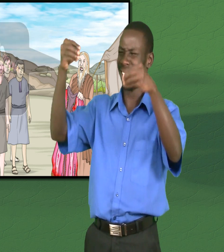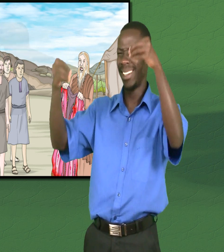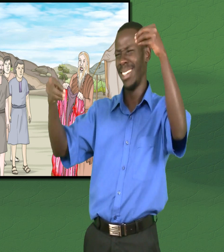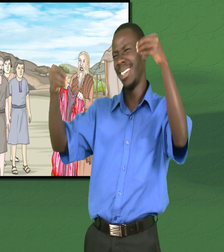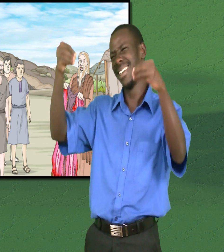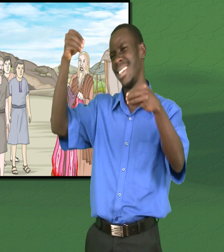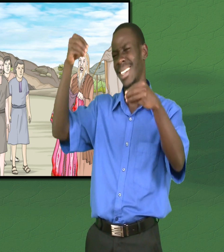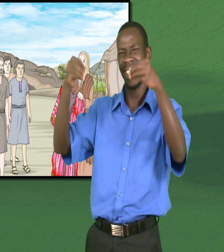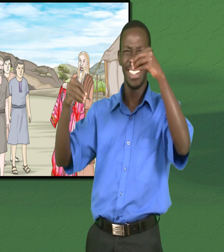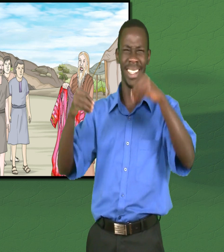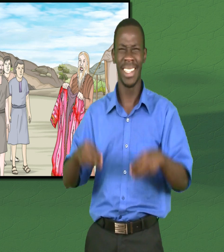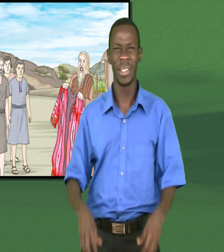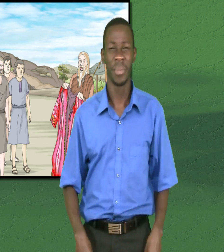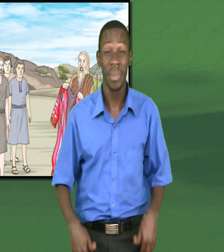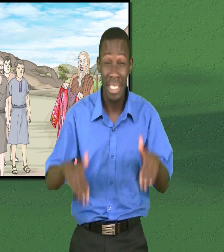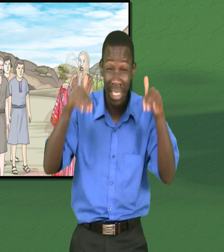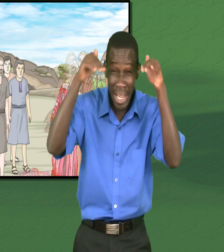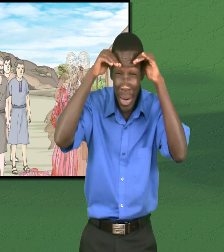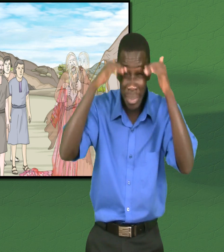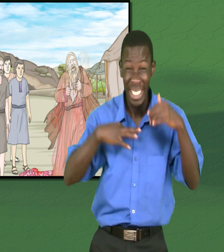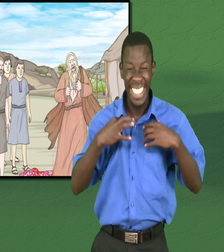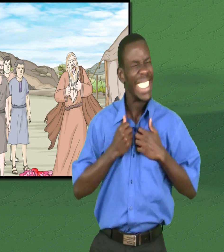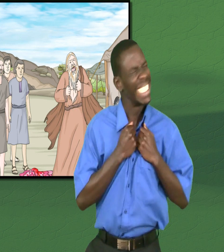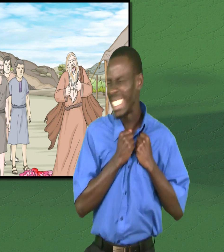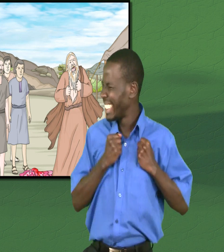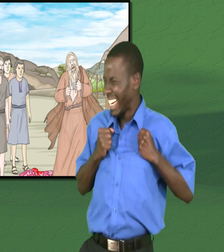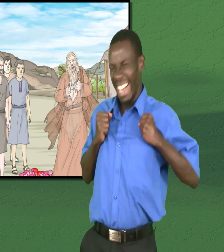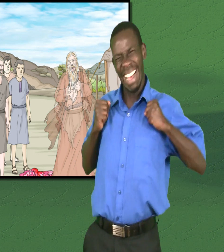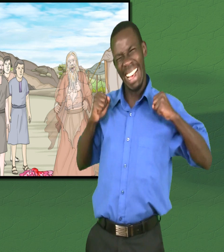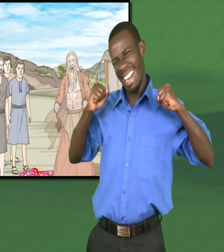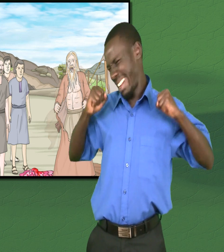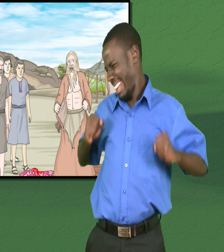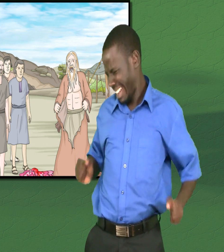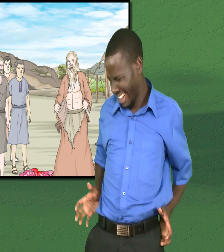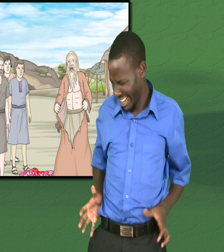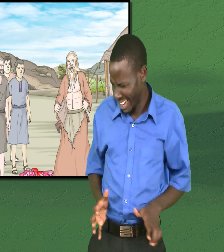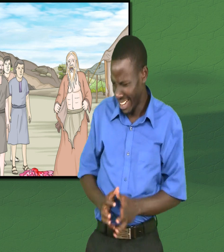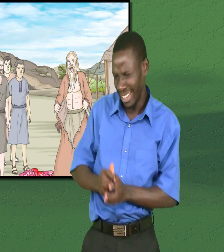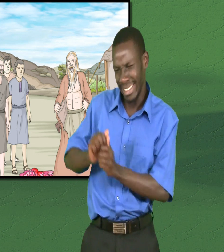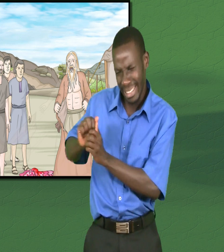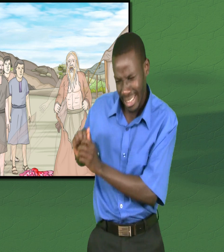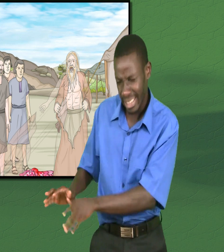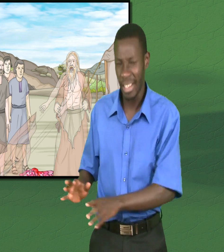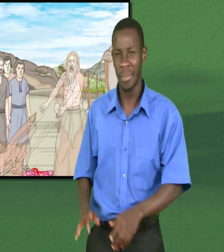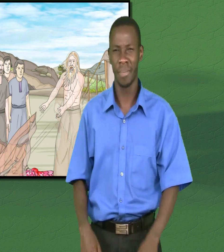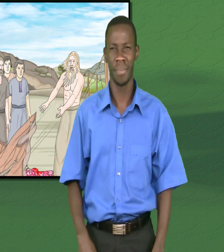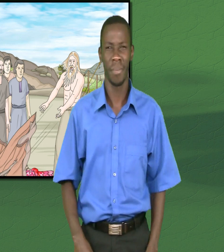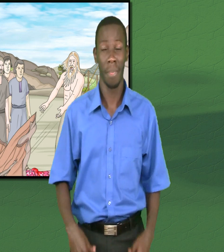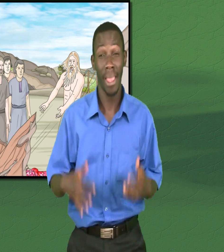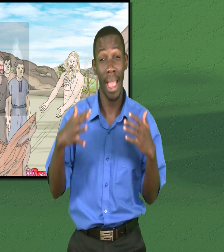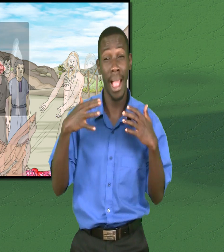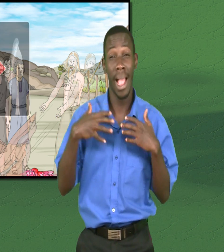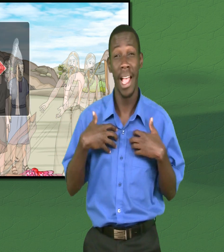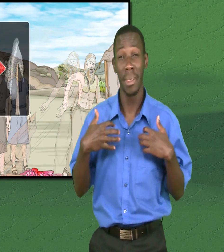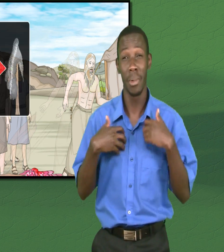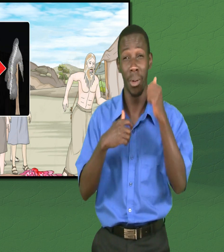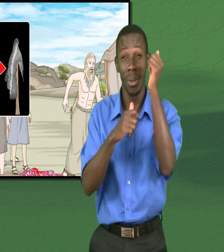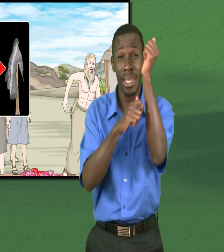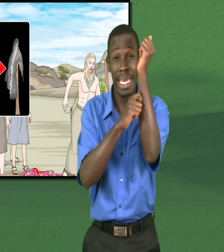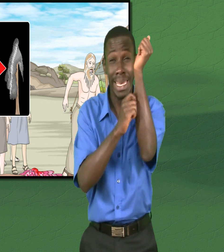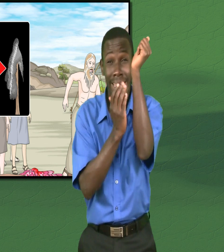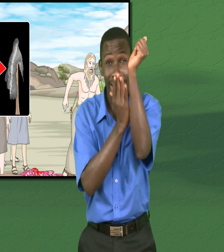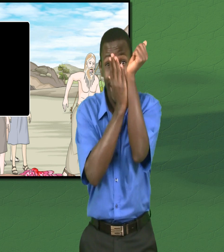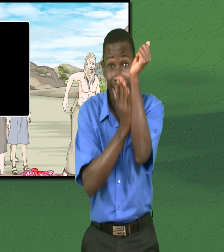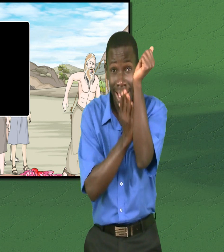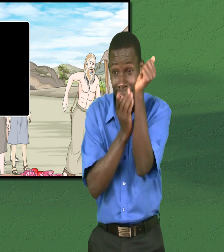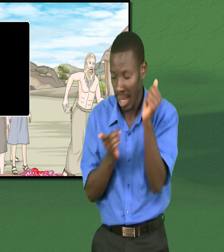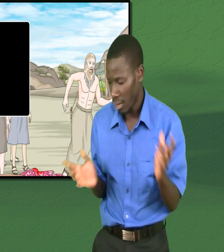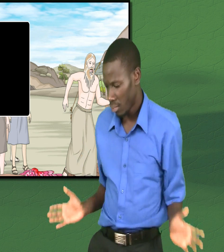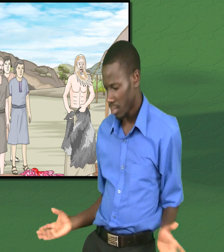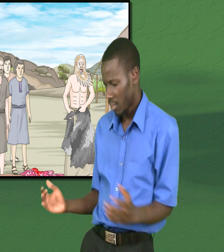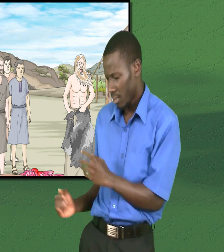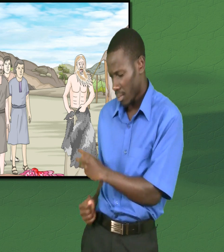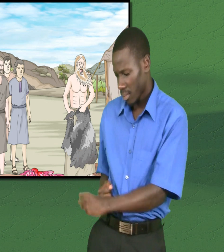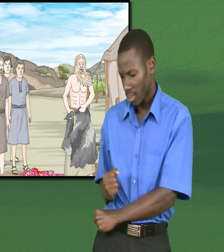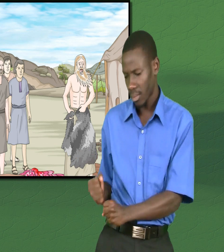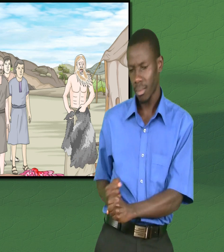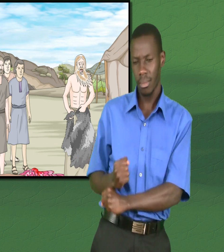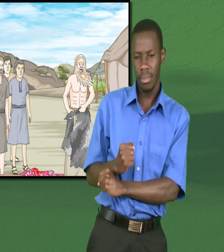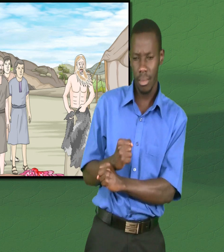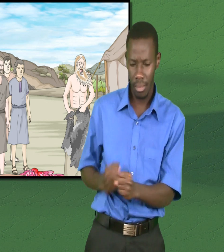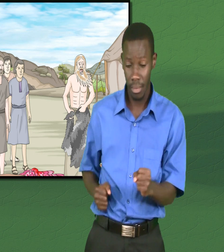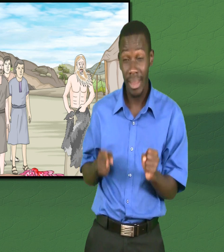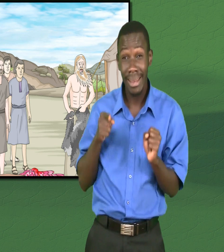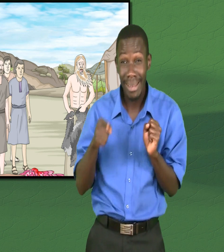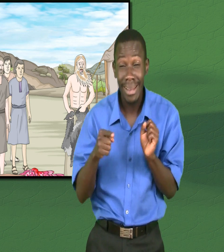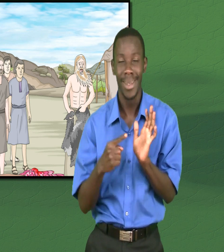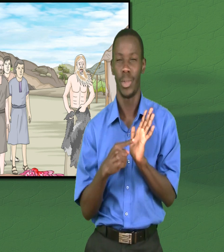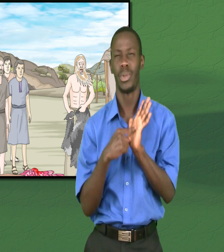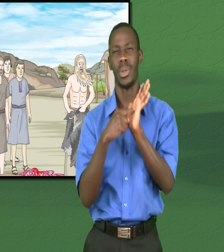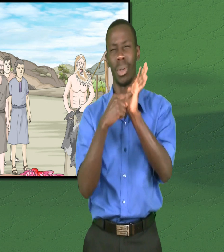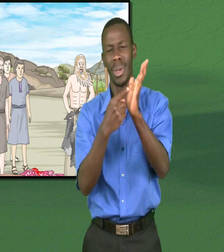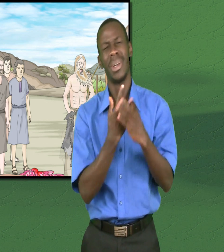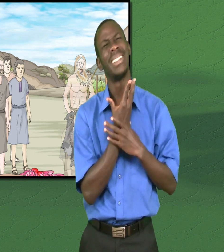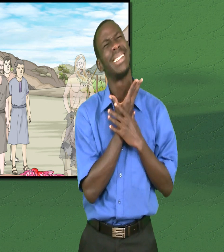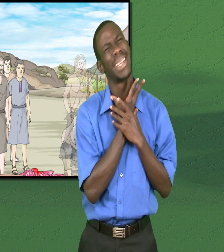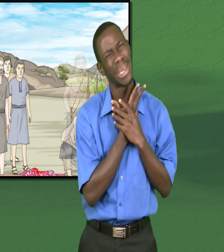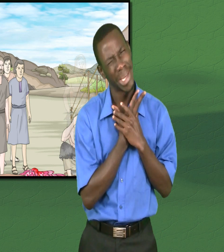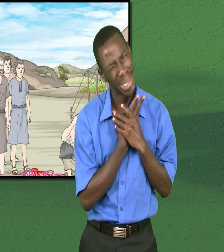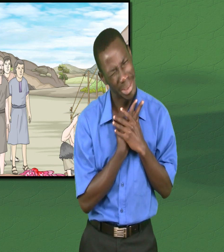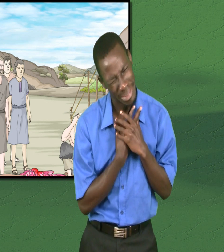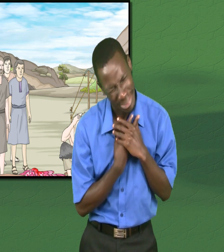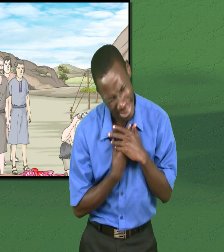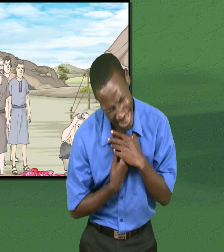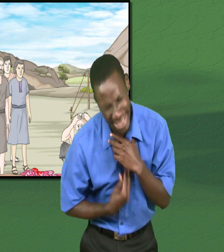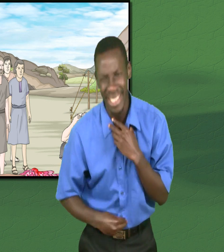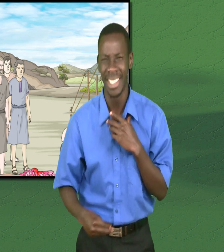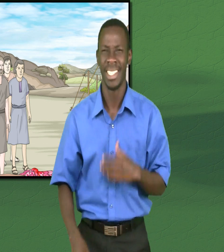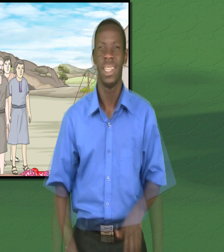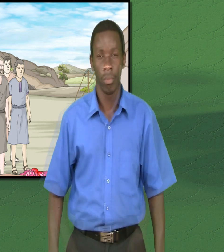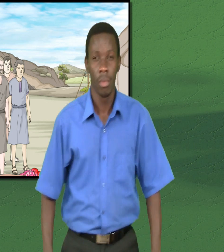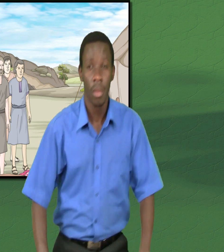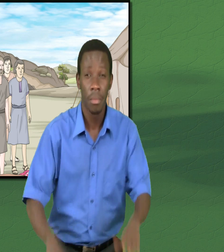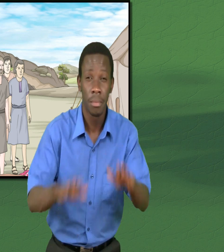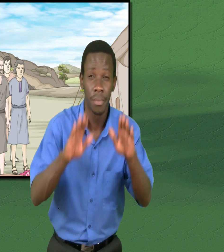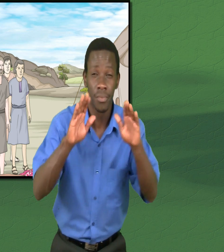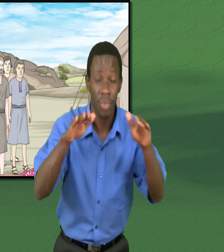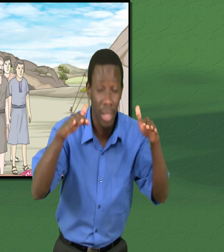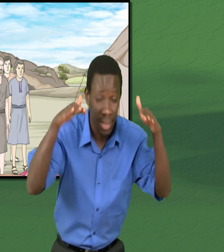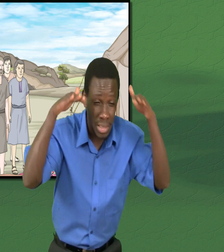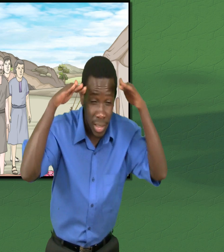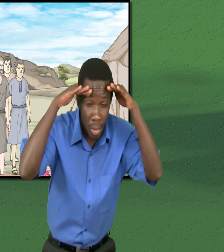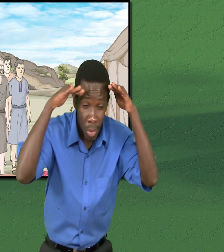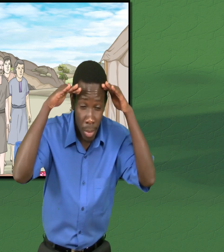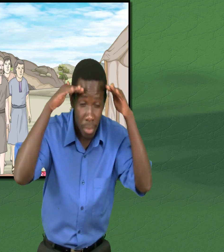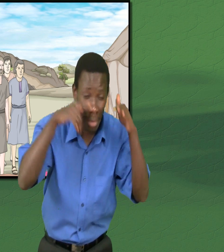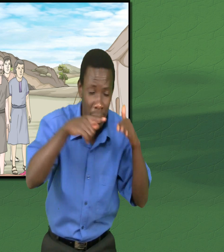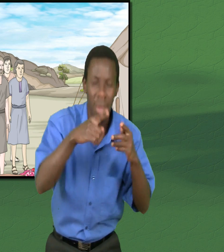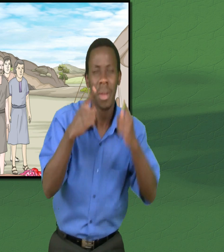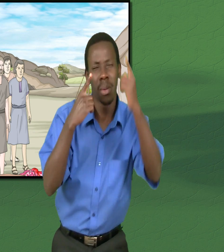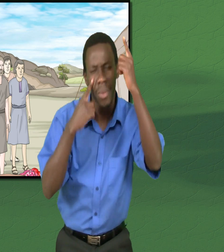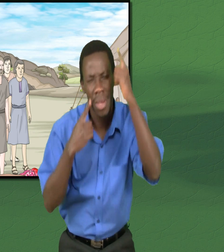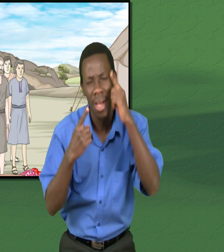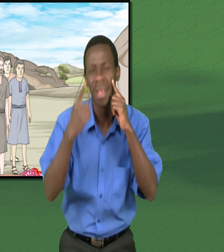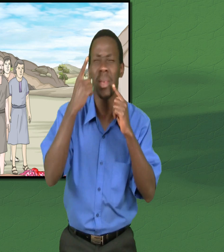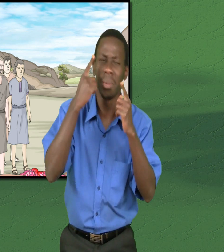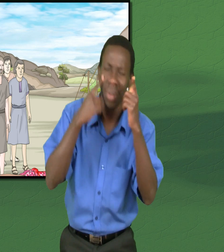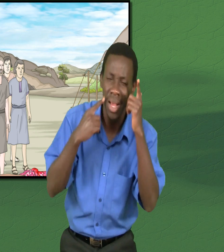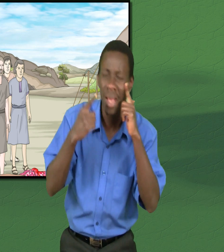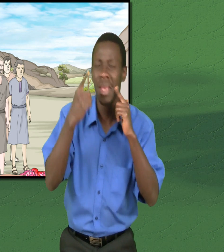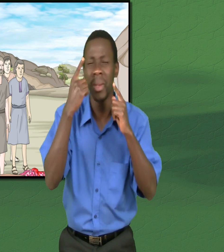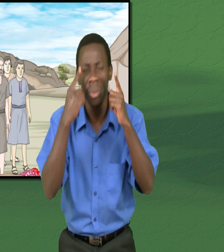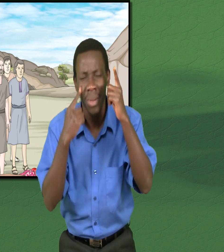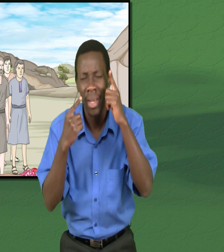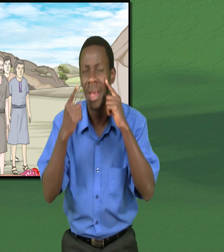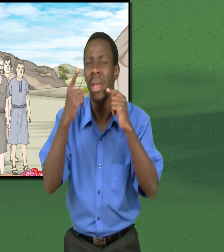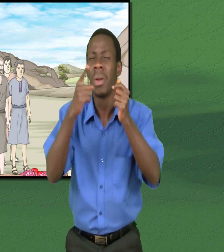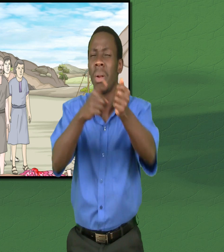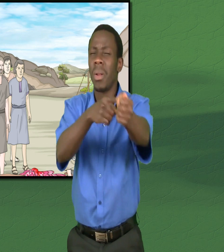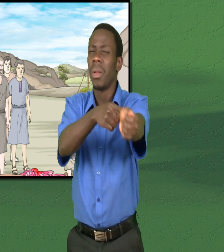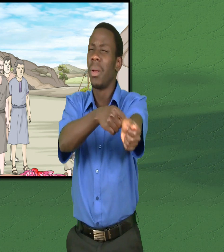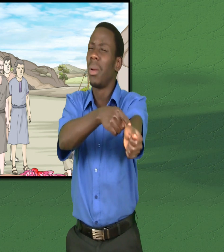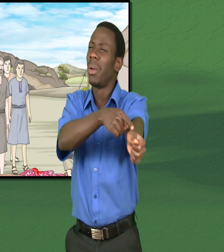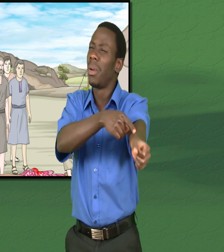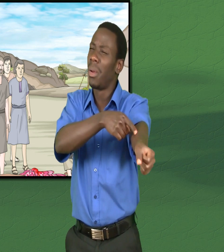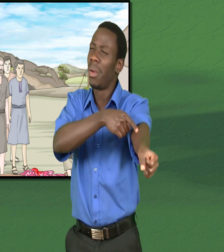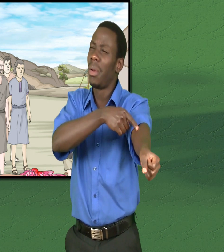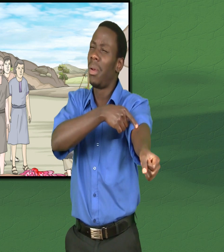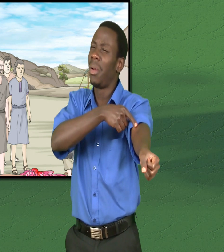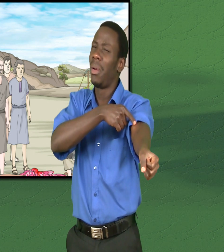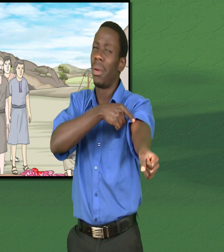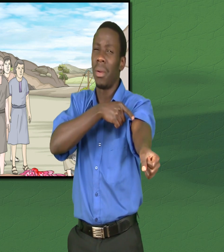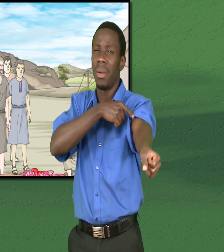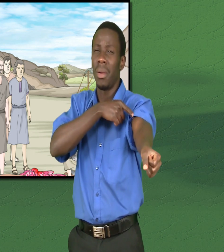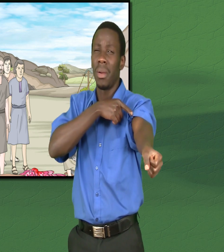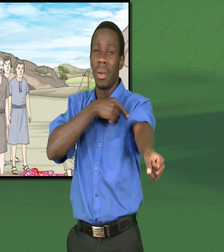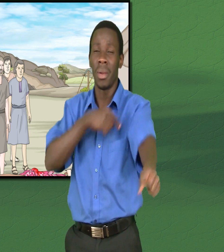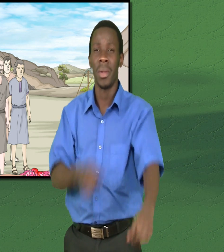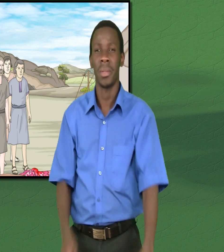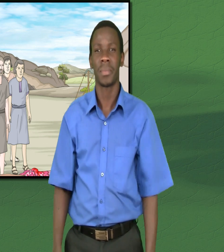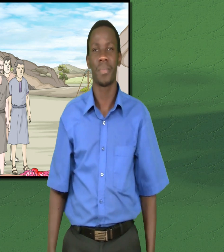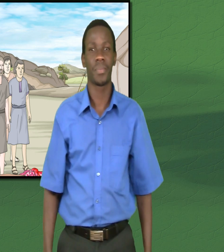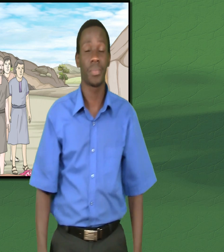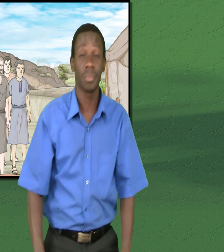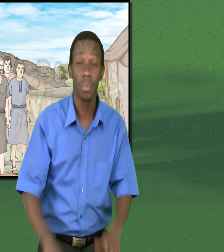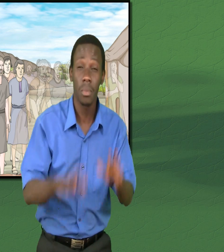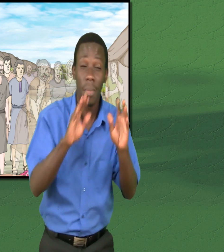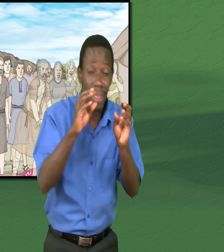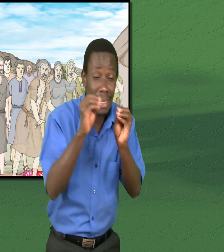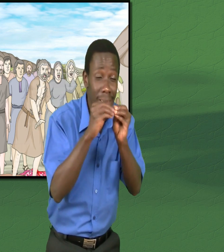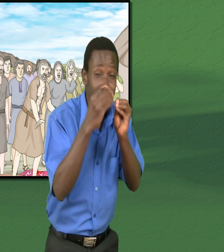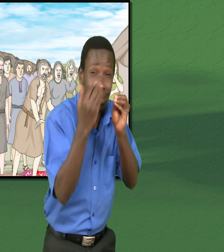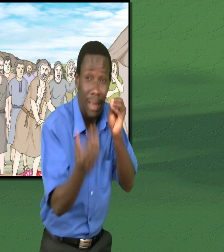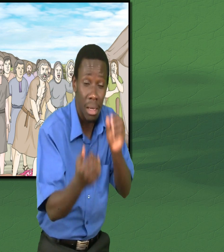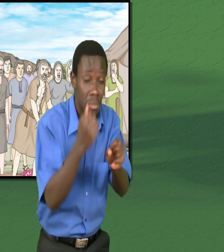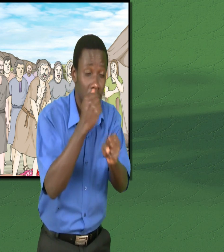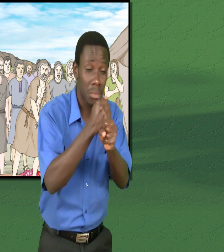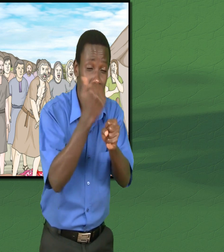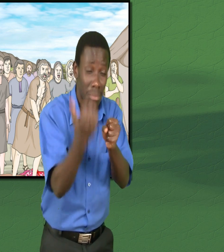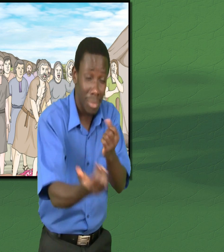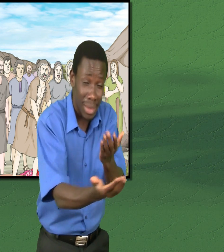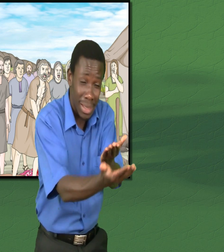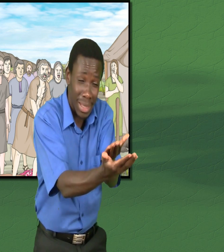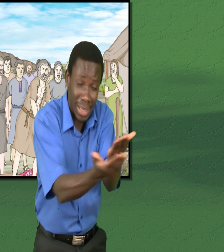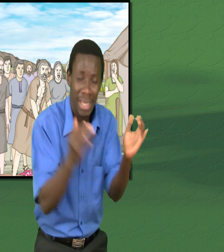Then Jacob tore his clothes, put sackcloth around his waist, and mourned for his son many days.